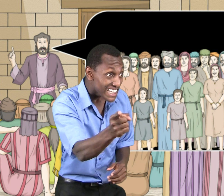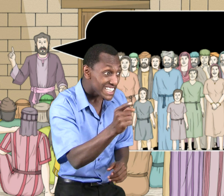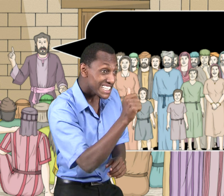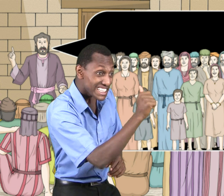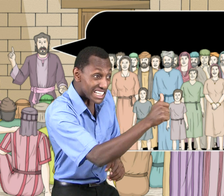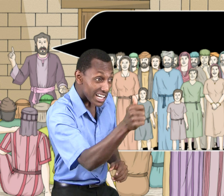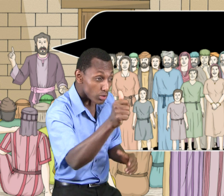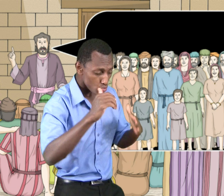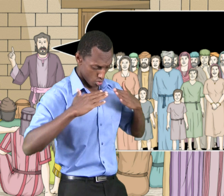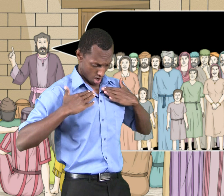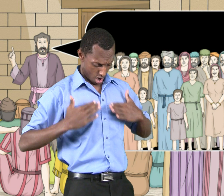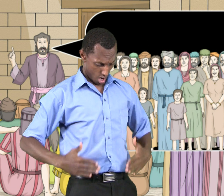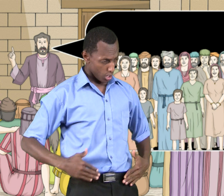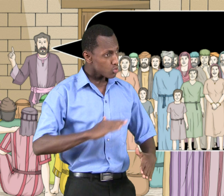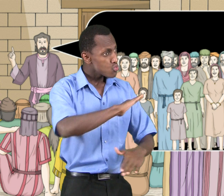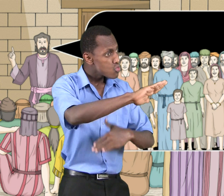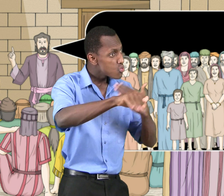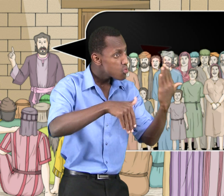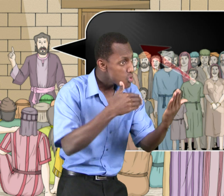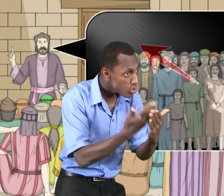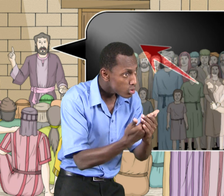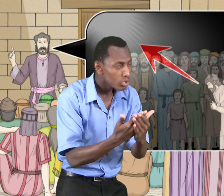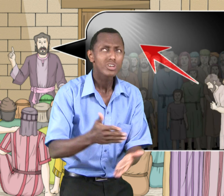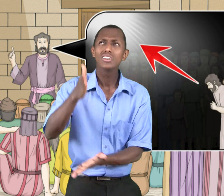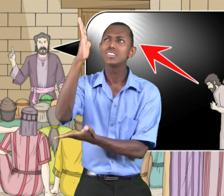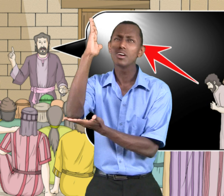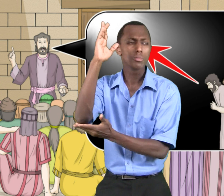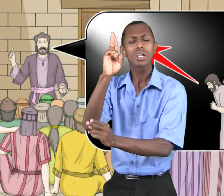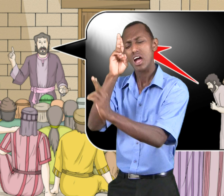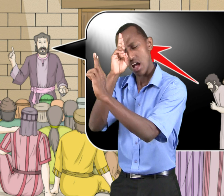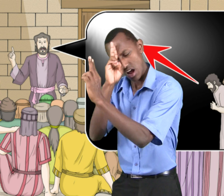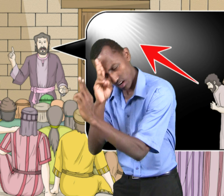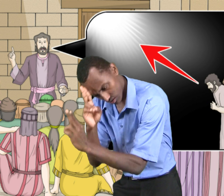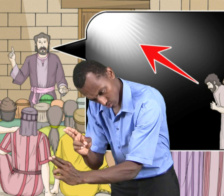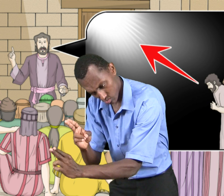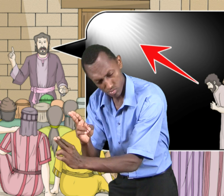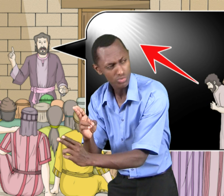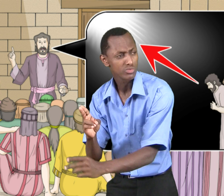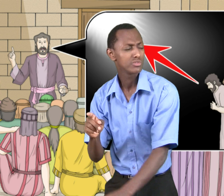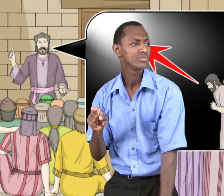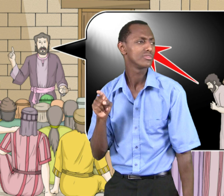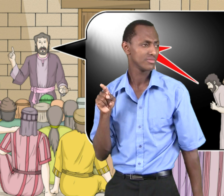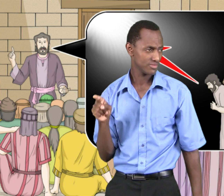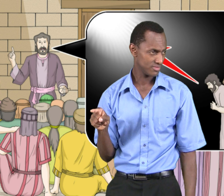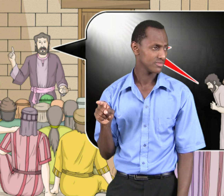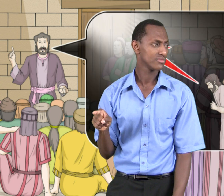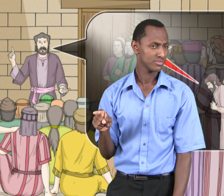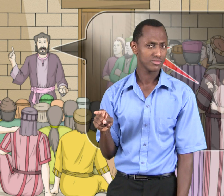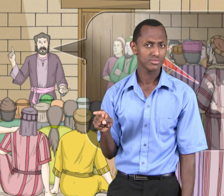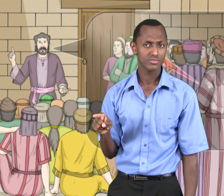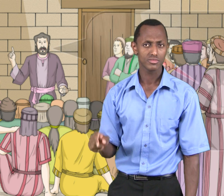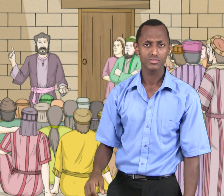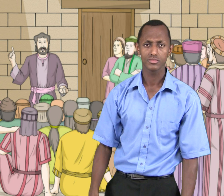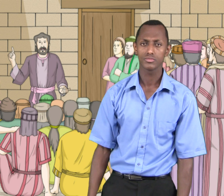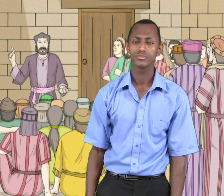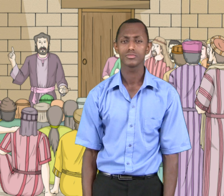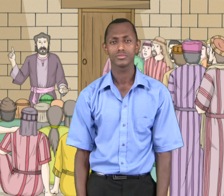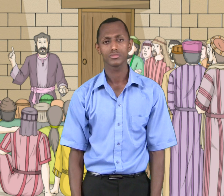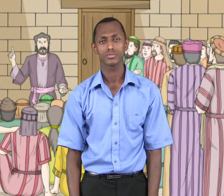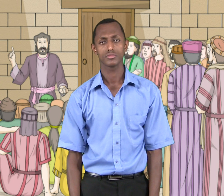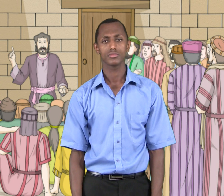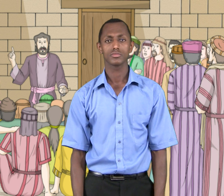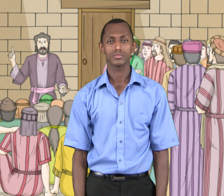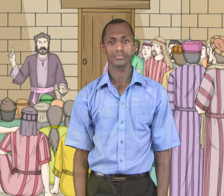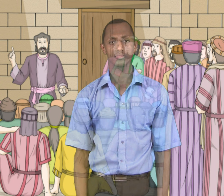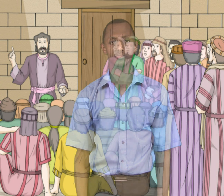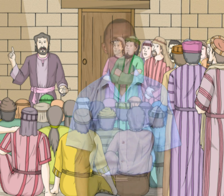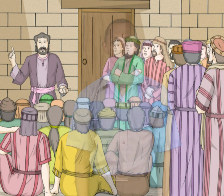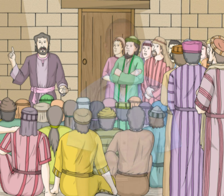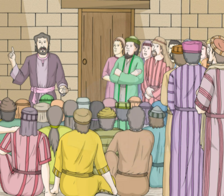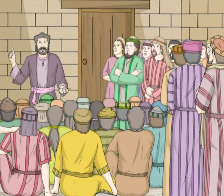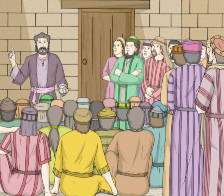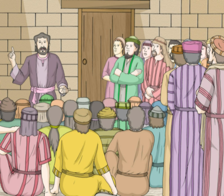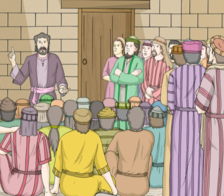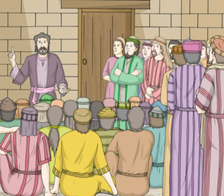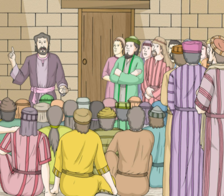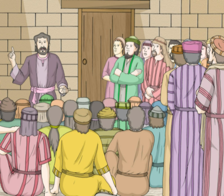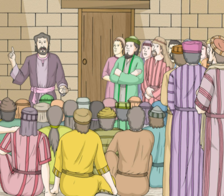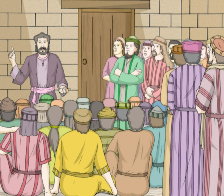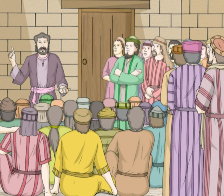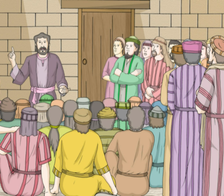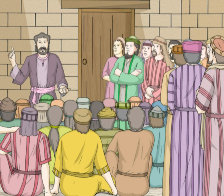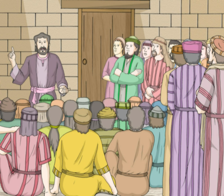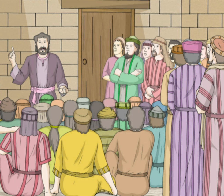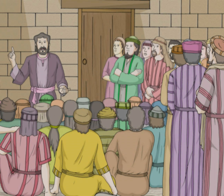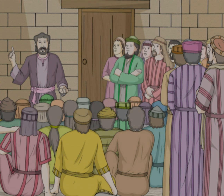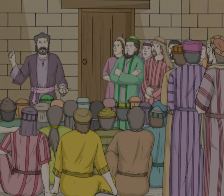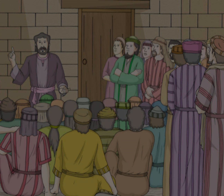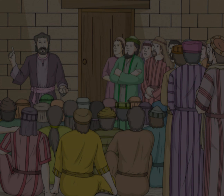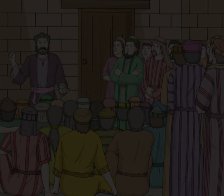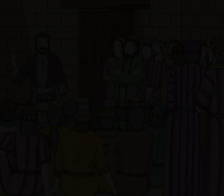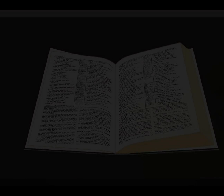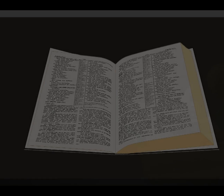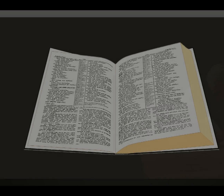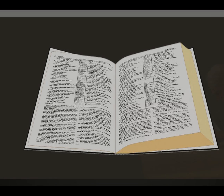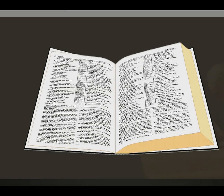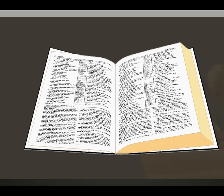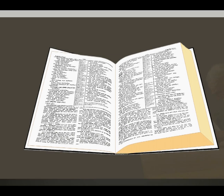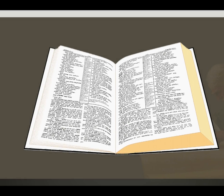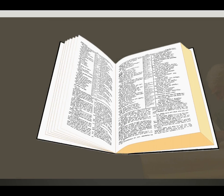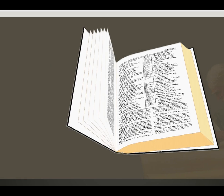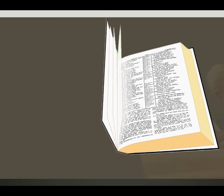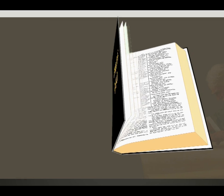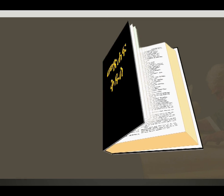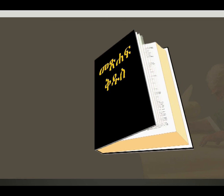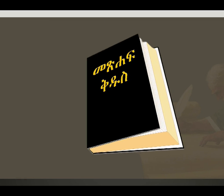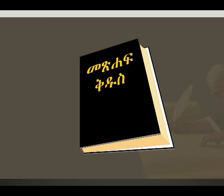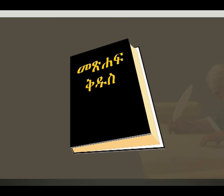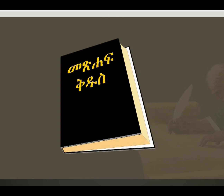Therefore glorify God with your body.